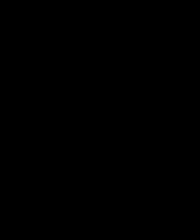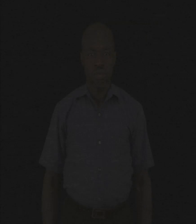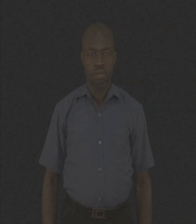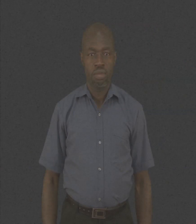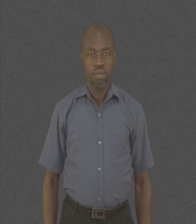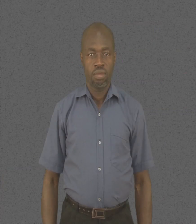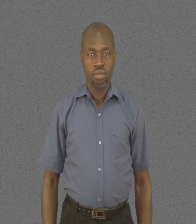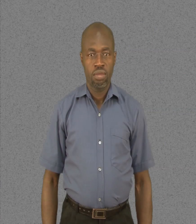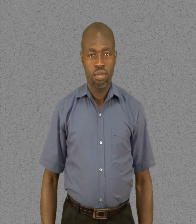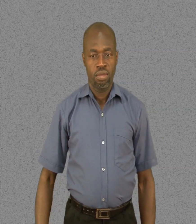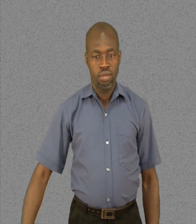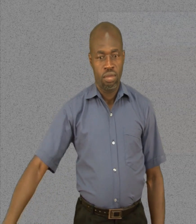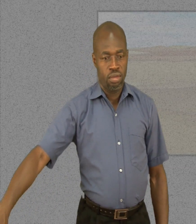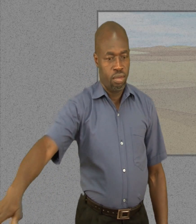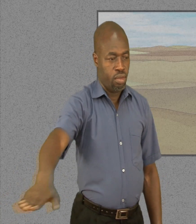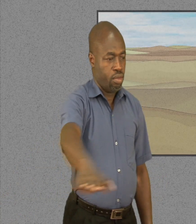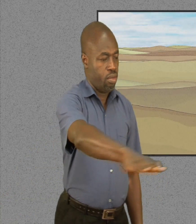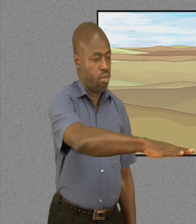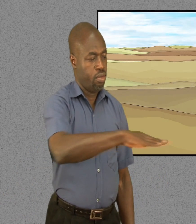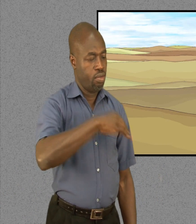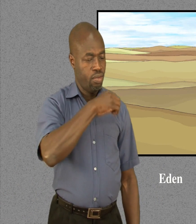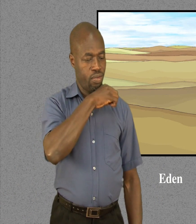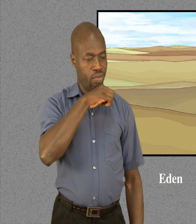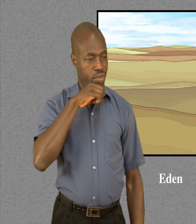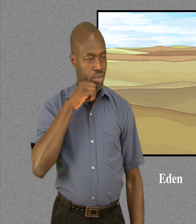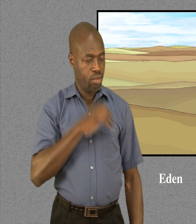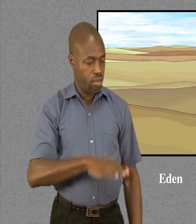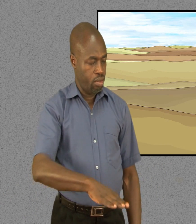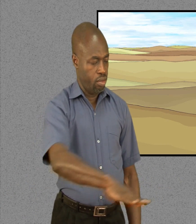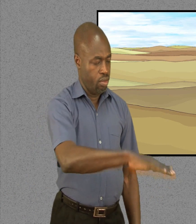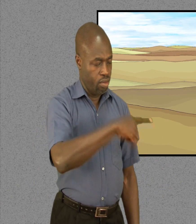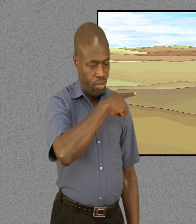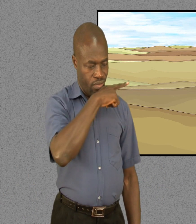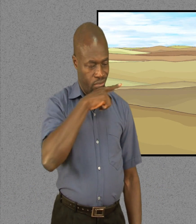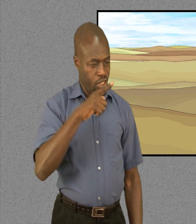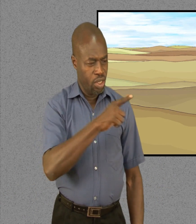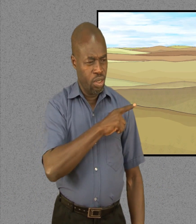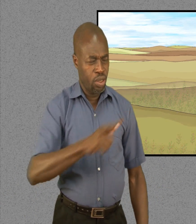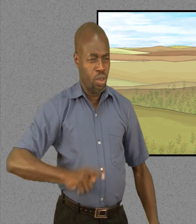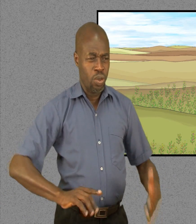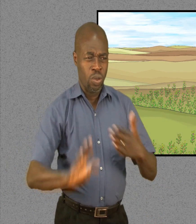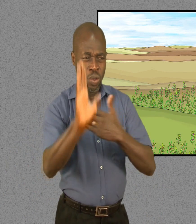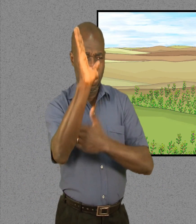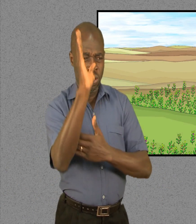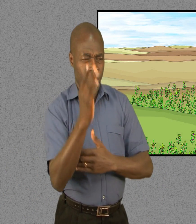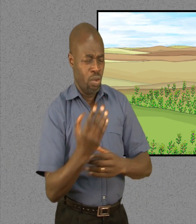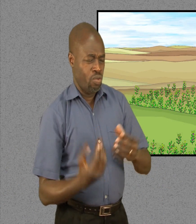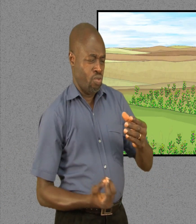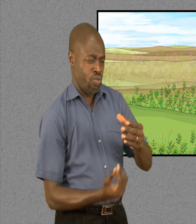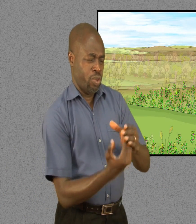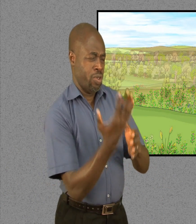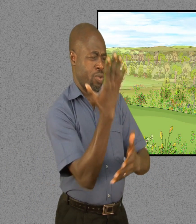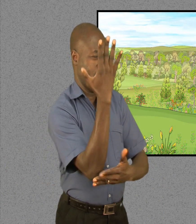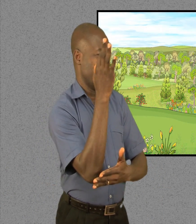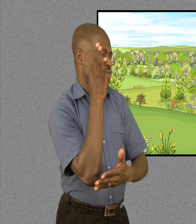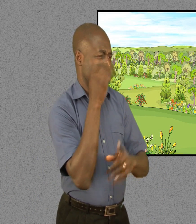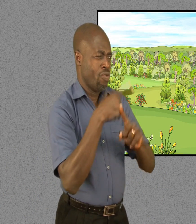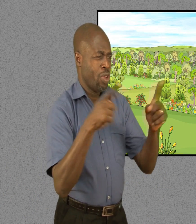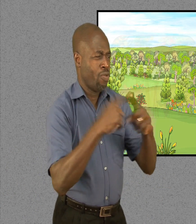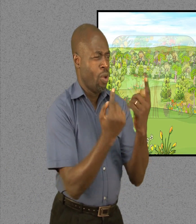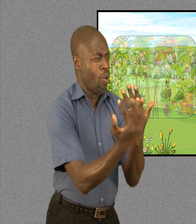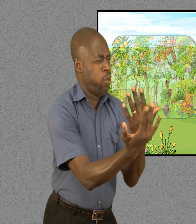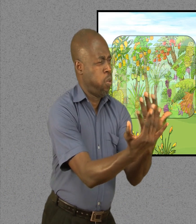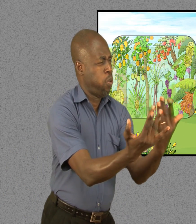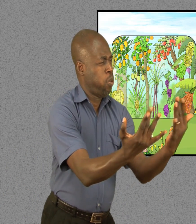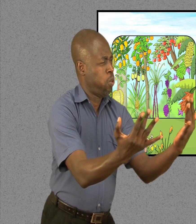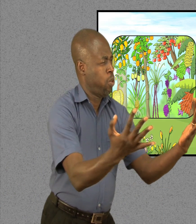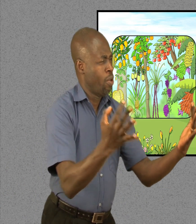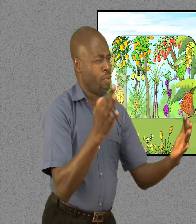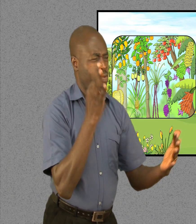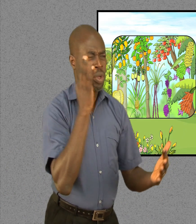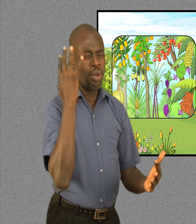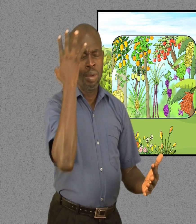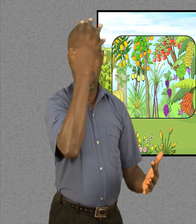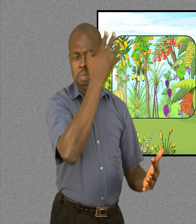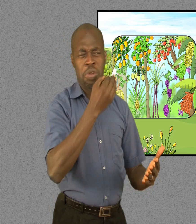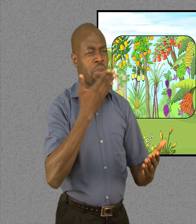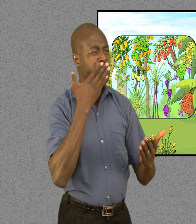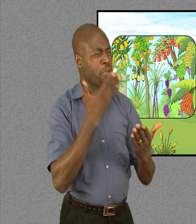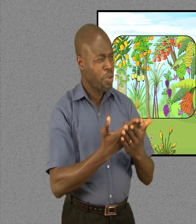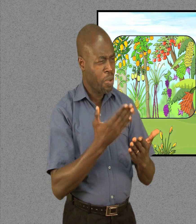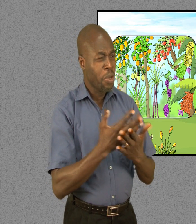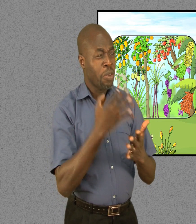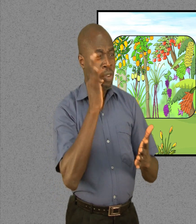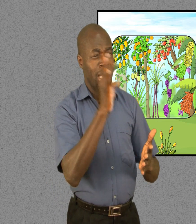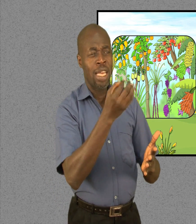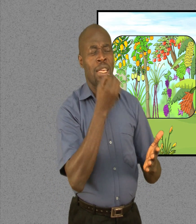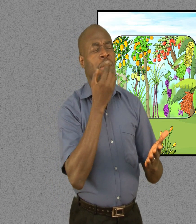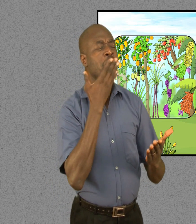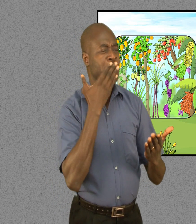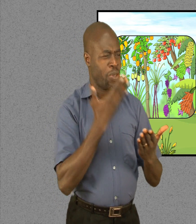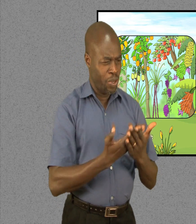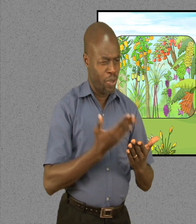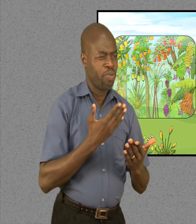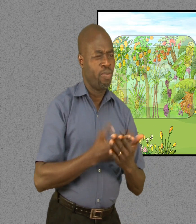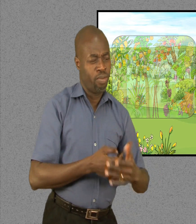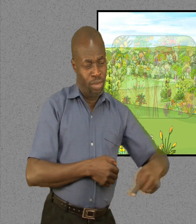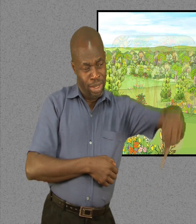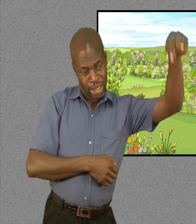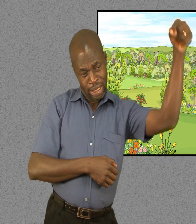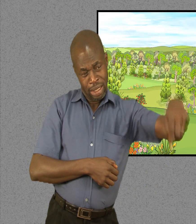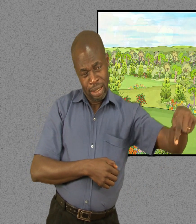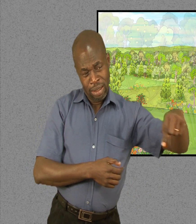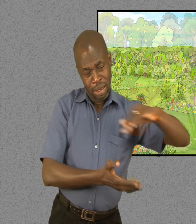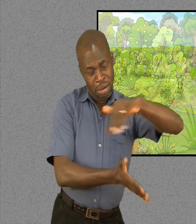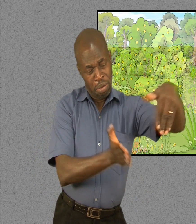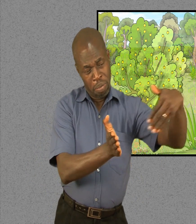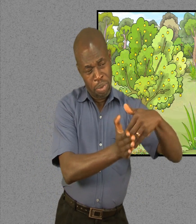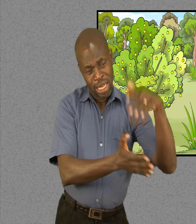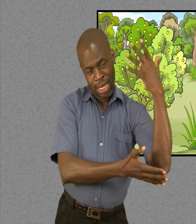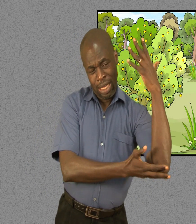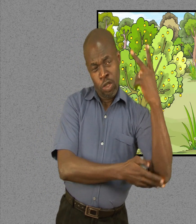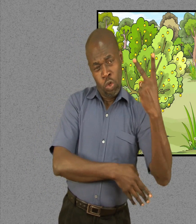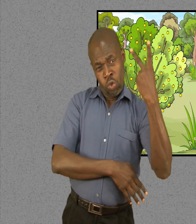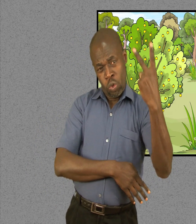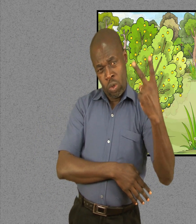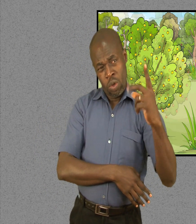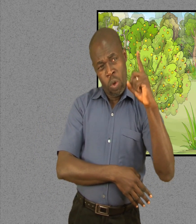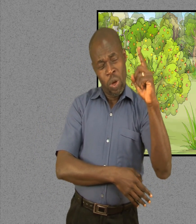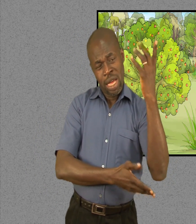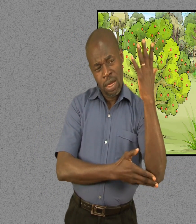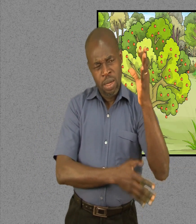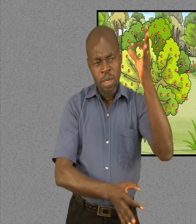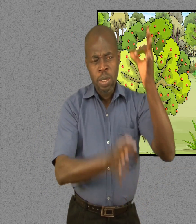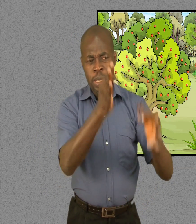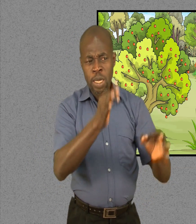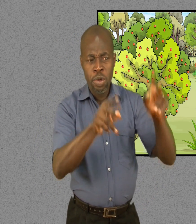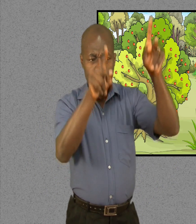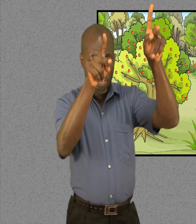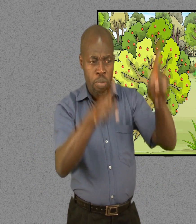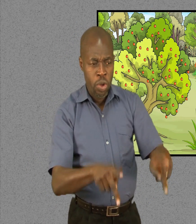Then the LORD God formed man from the dust of the ground and breathed the breath of life into his nostrils, and the man became a living being.